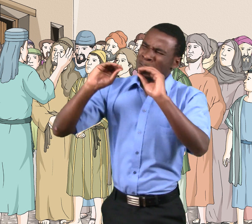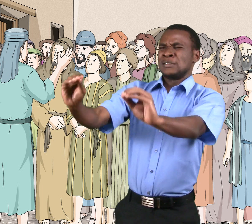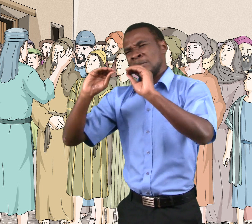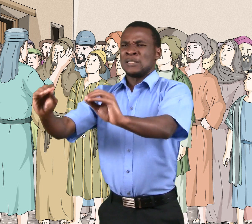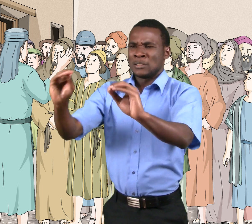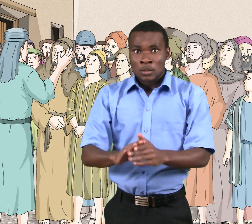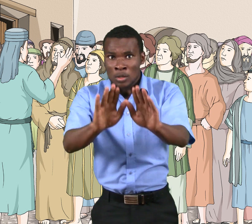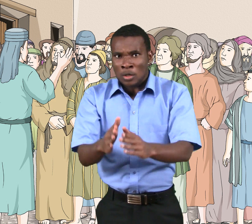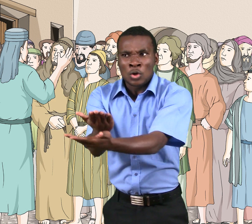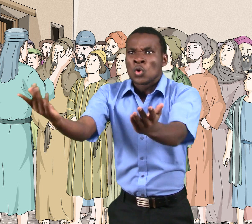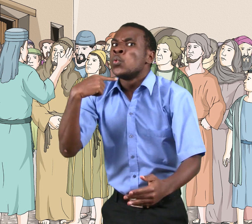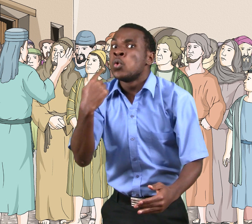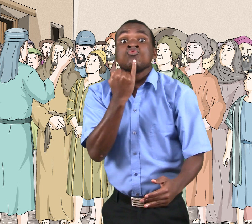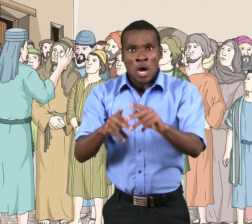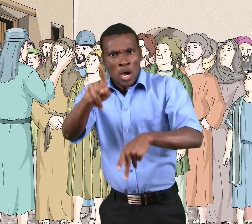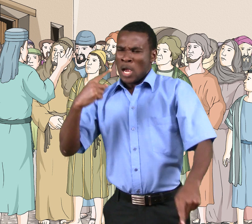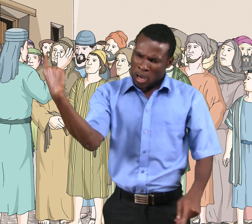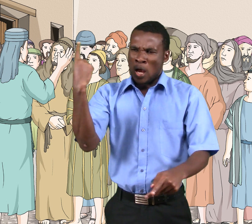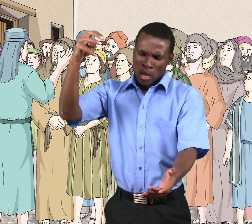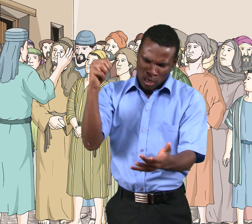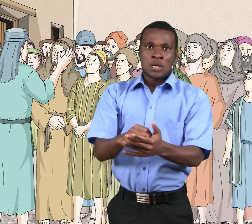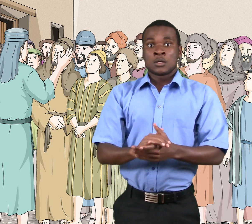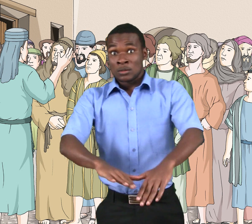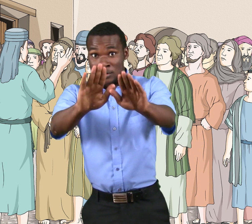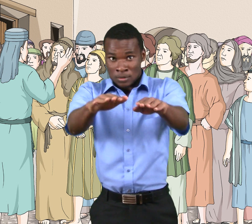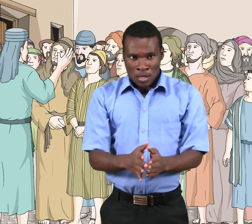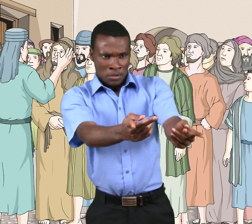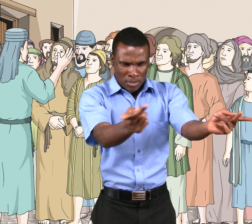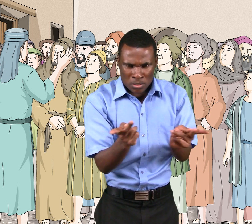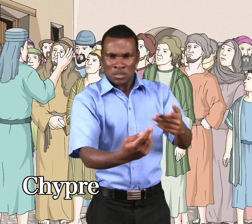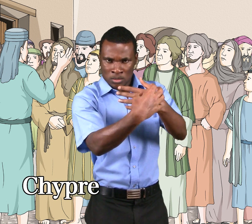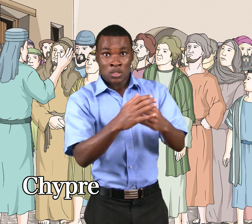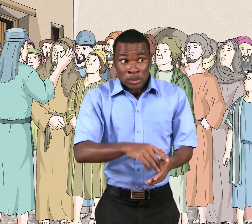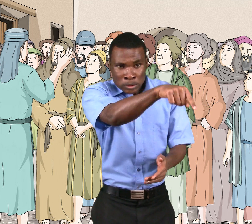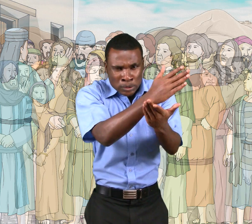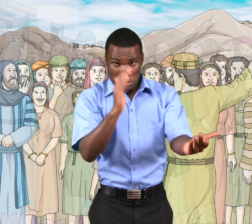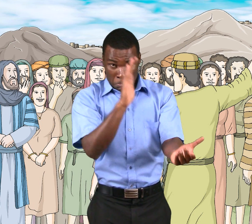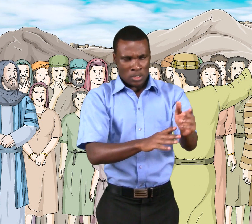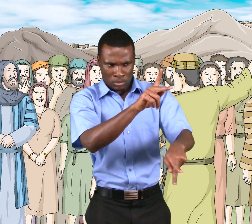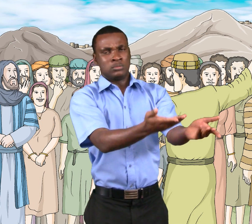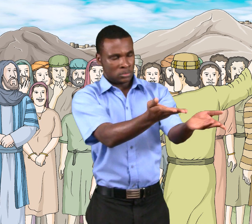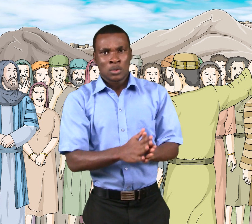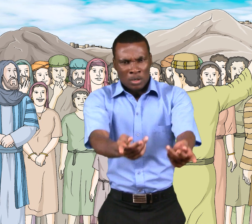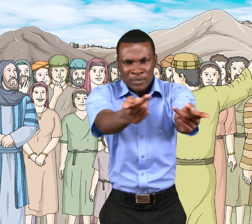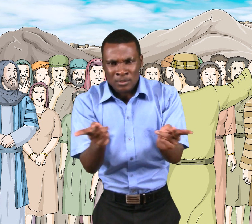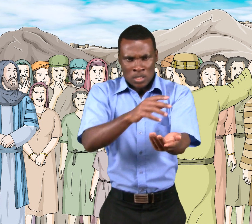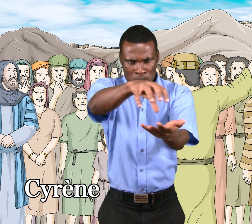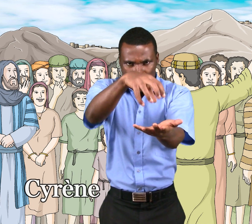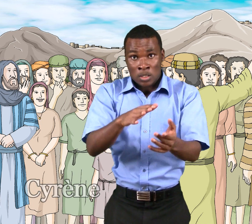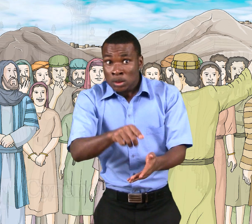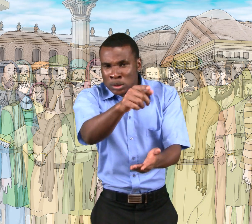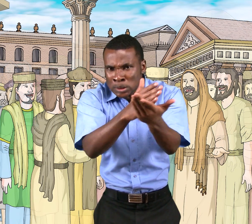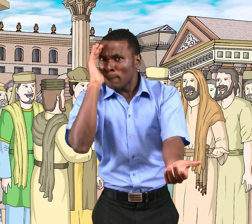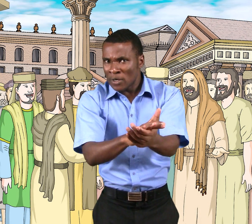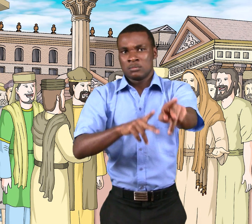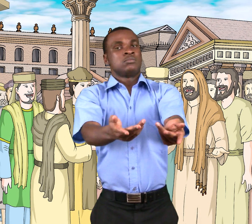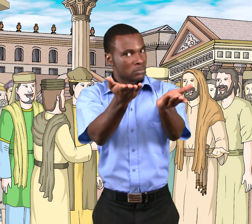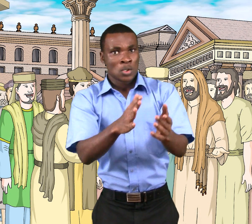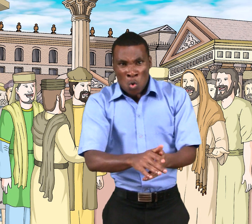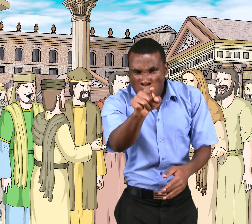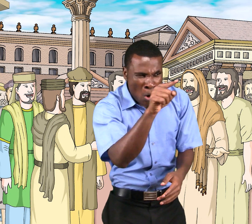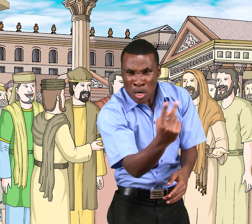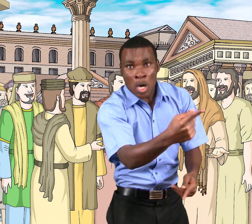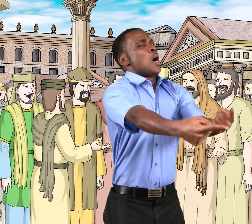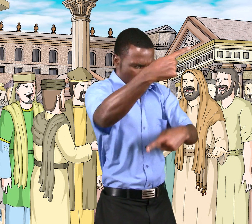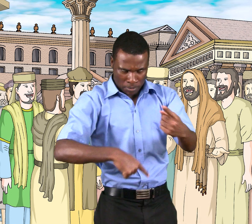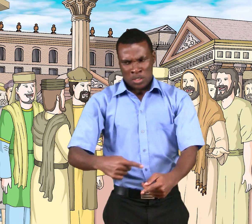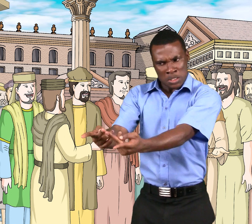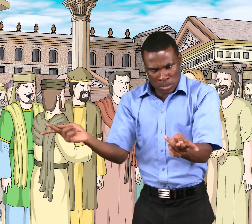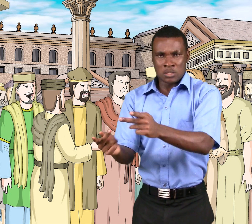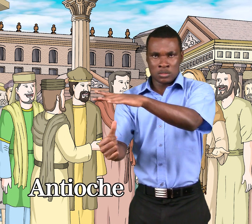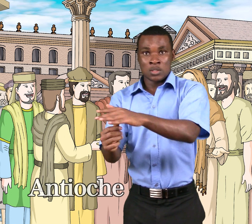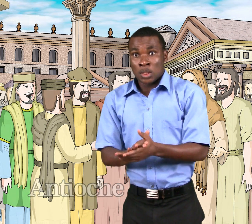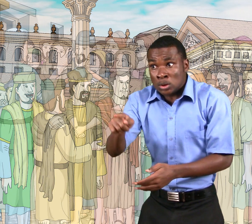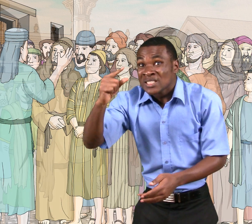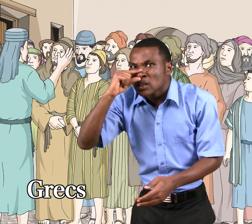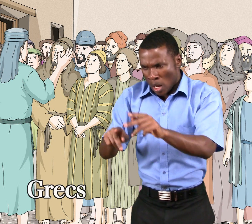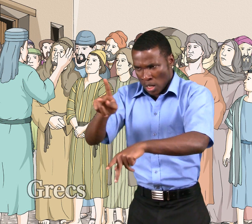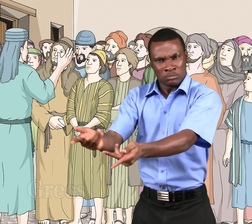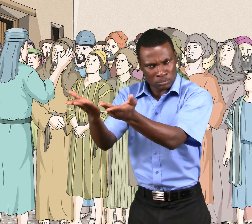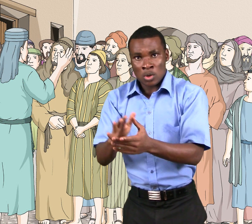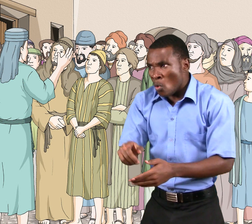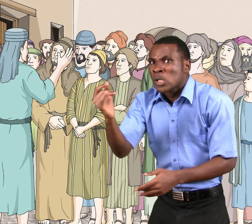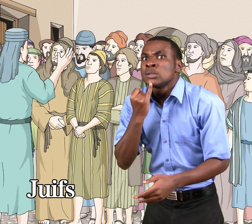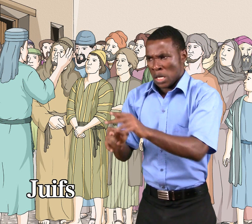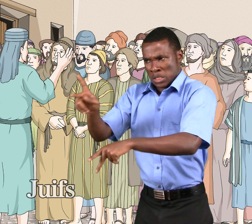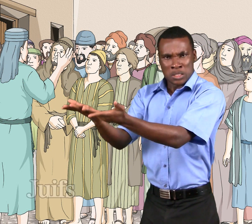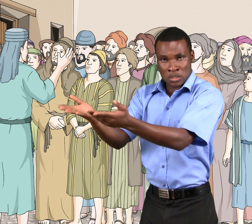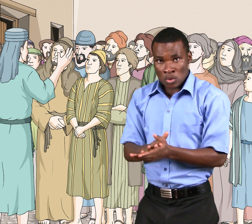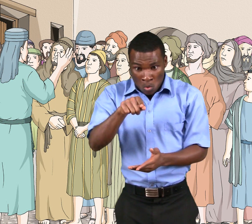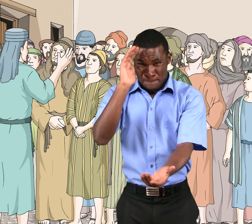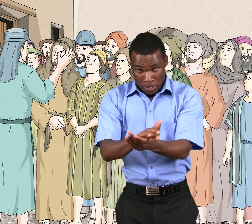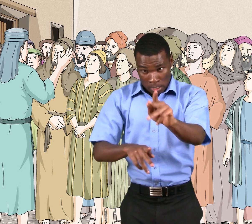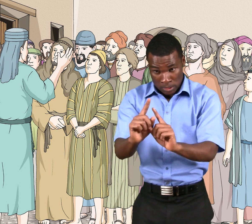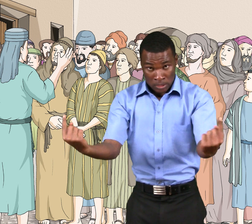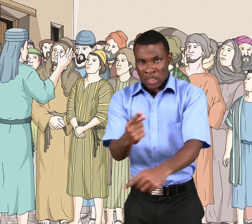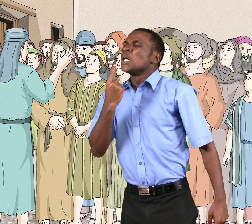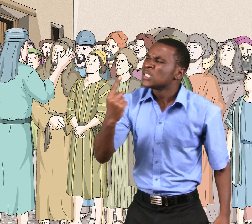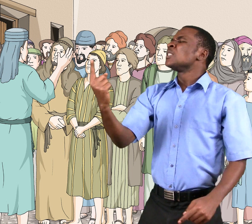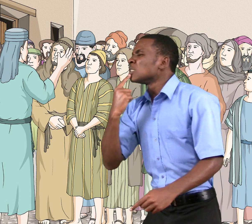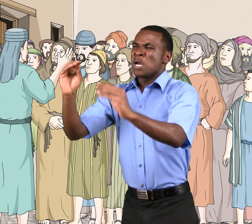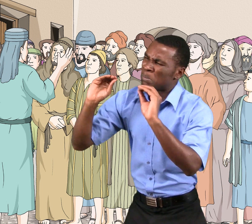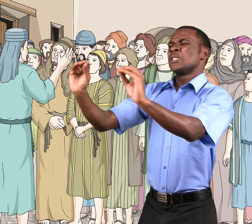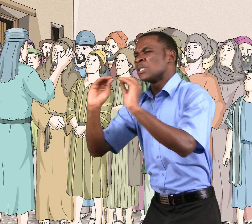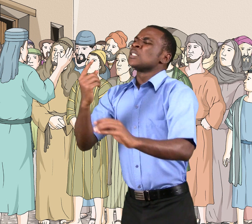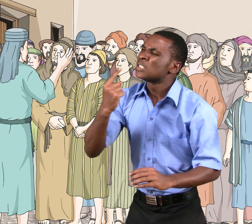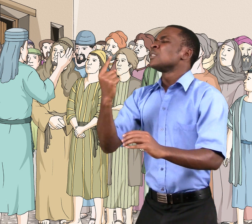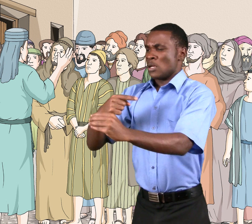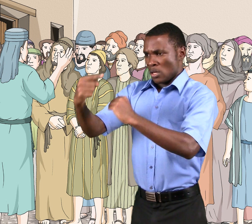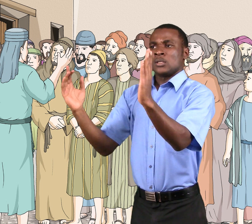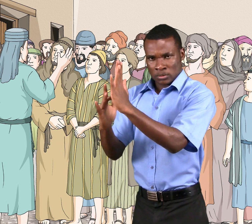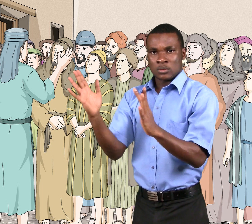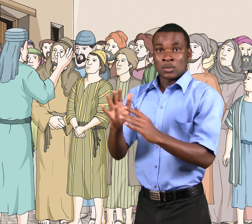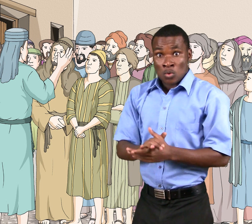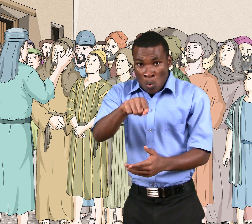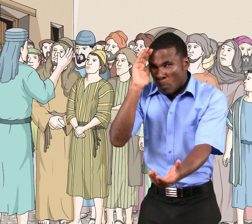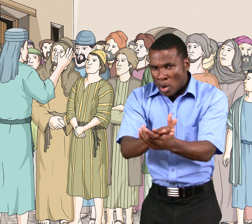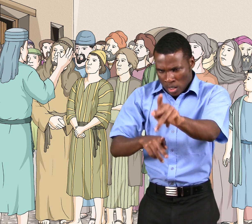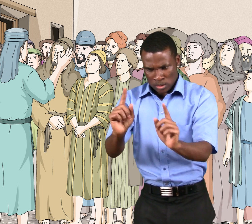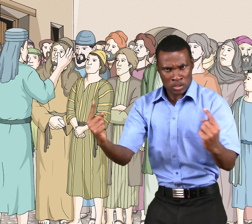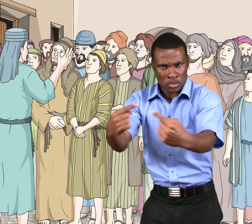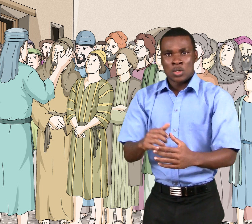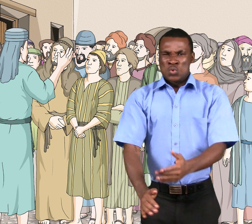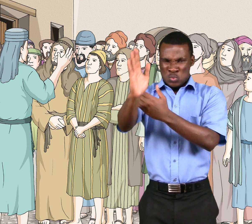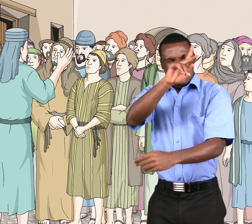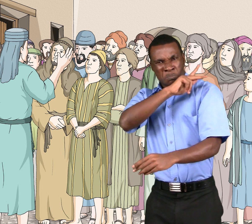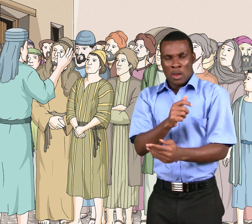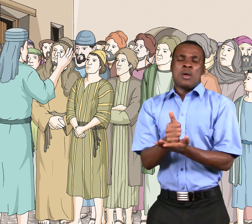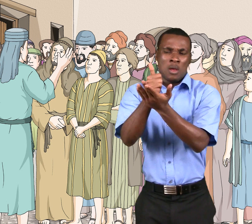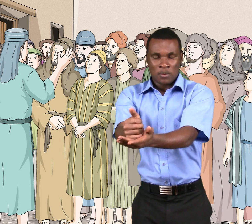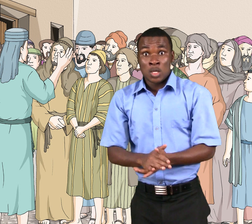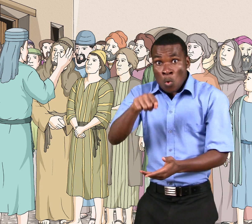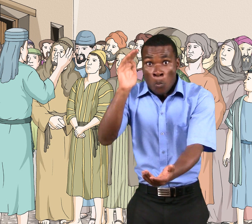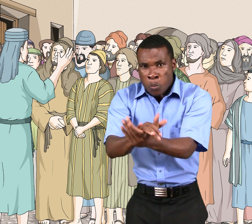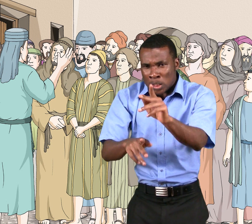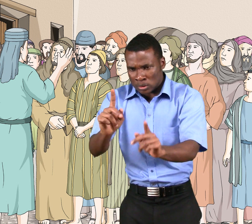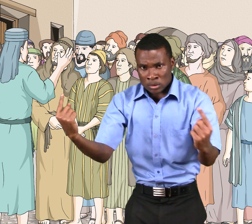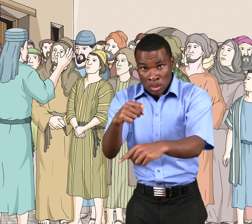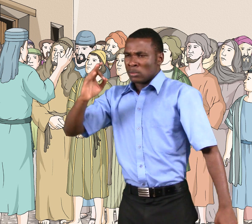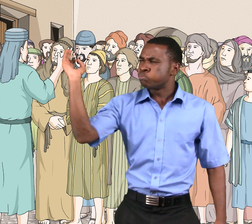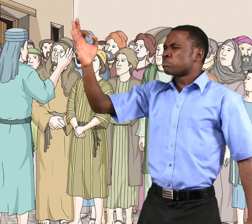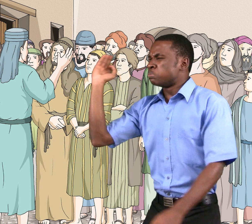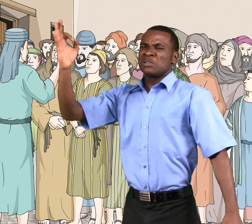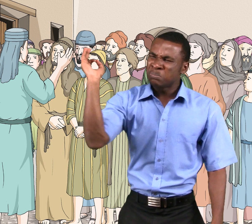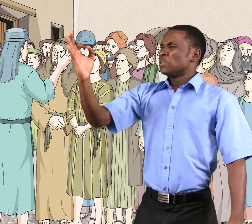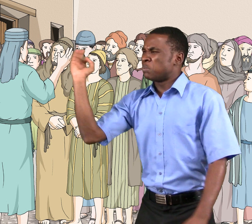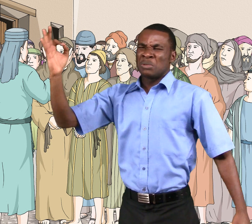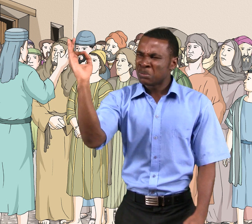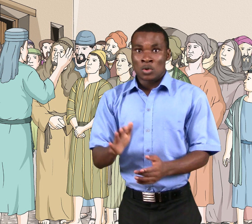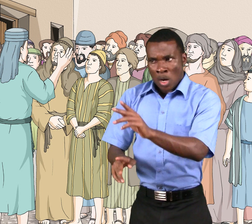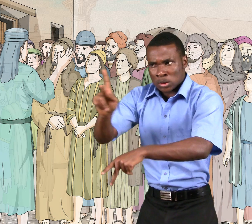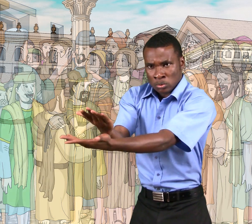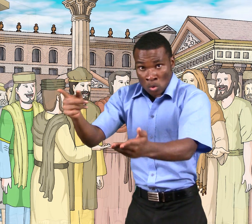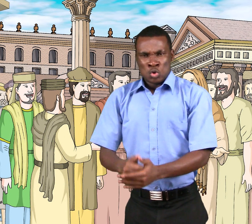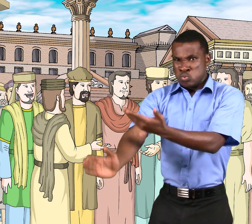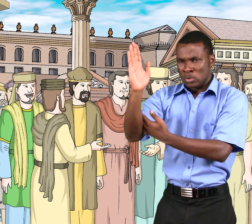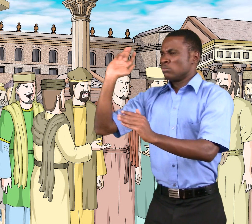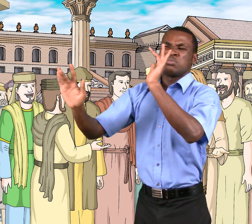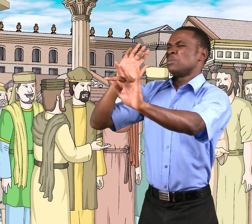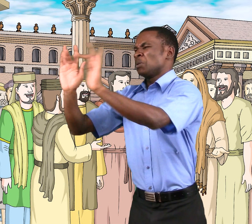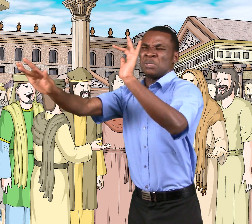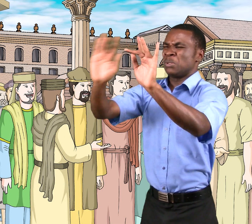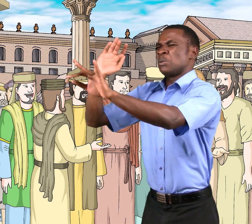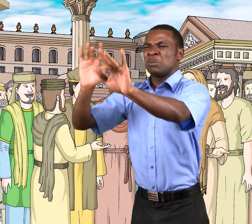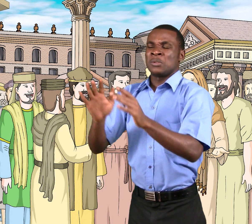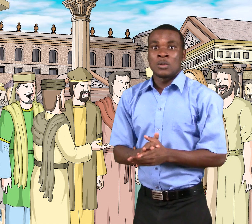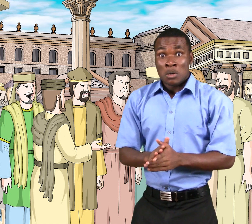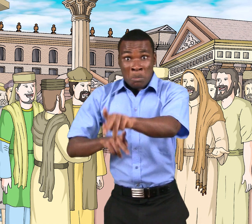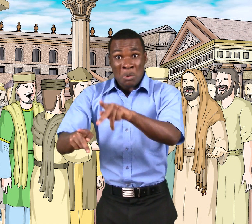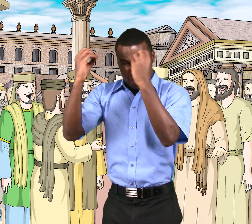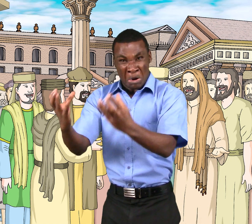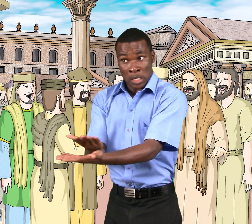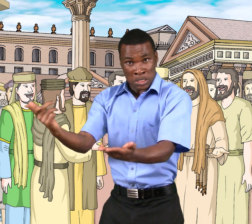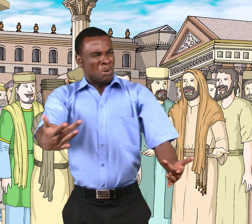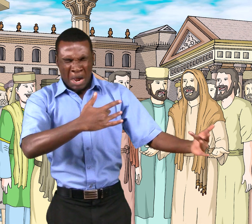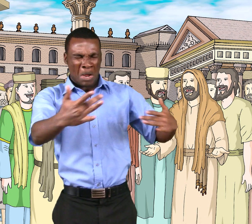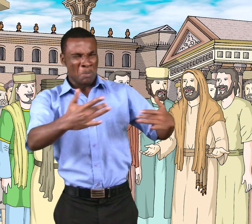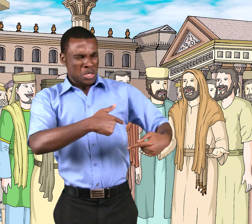But some of them, men from Cyprus and Cyrene, went to Antioch and began speaking to the Greeks as well, proclaiming the good news about the Lord Jesus.